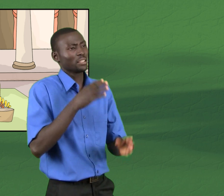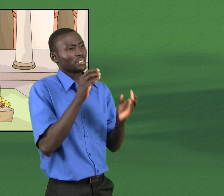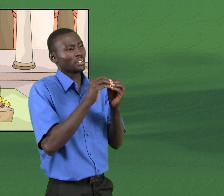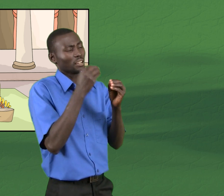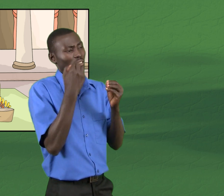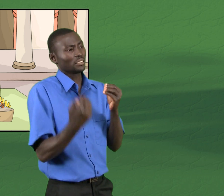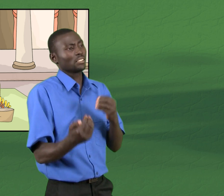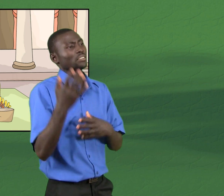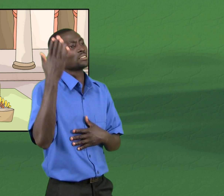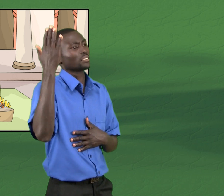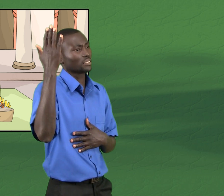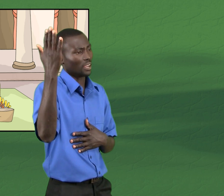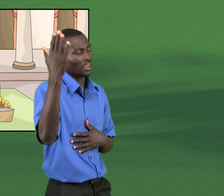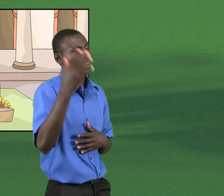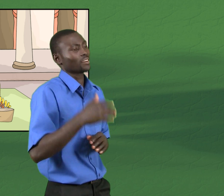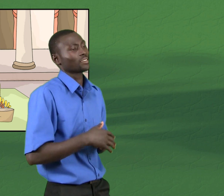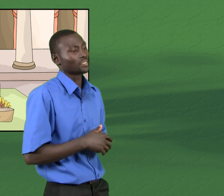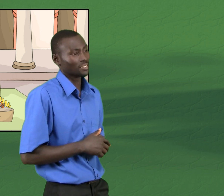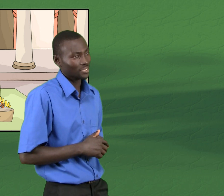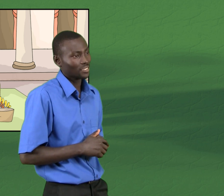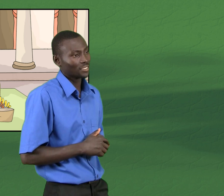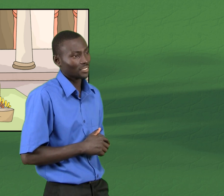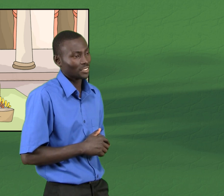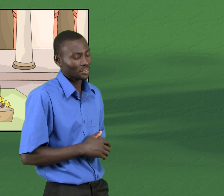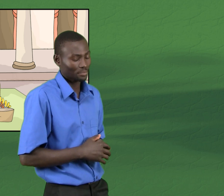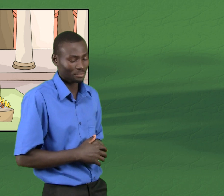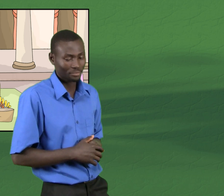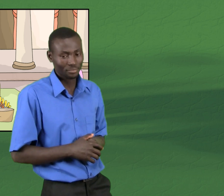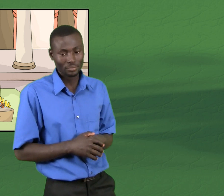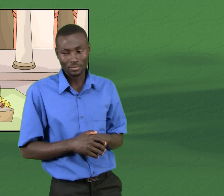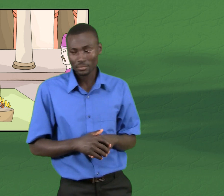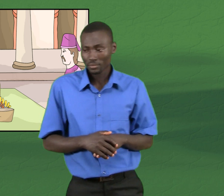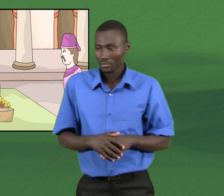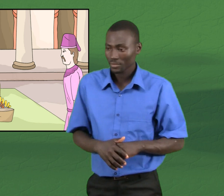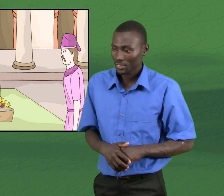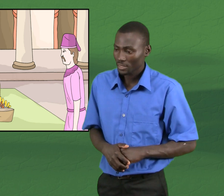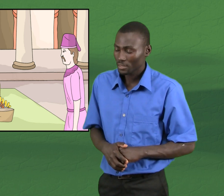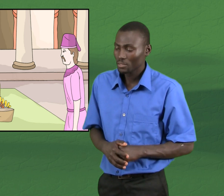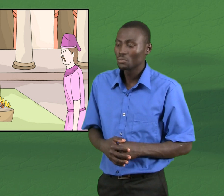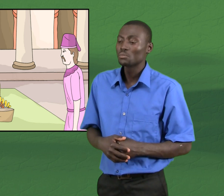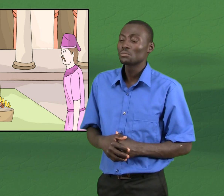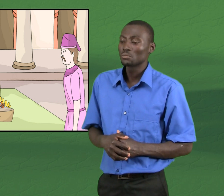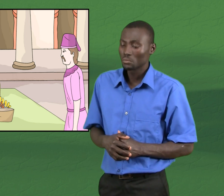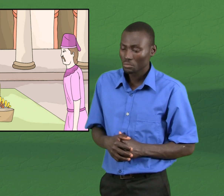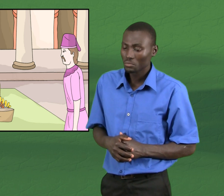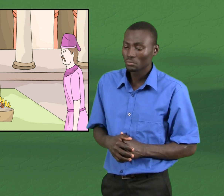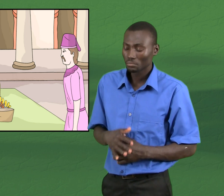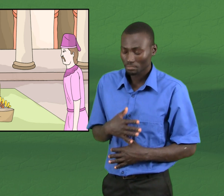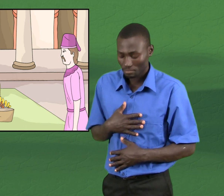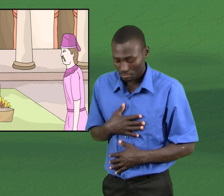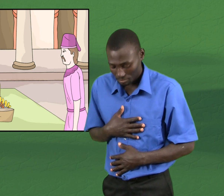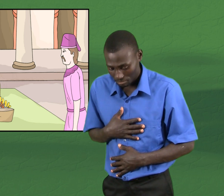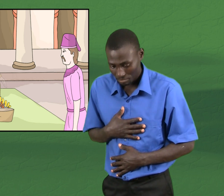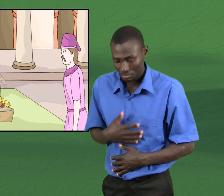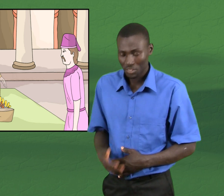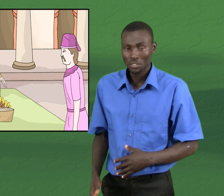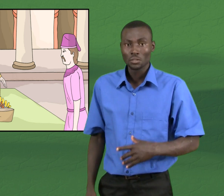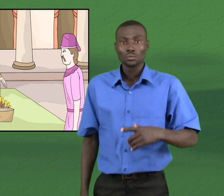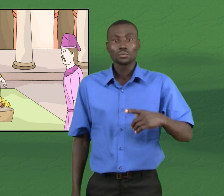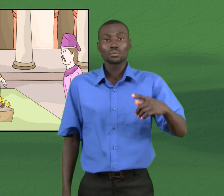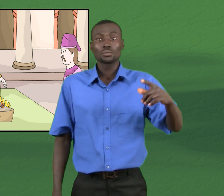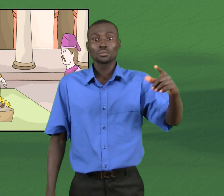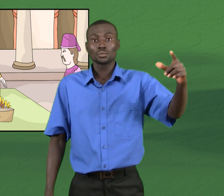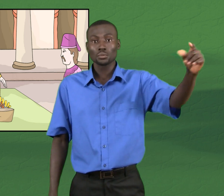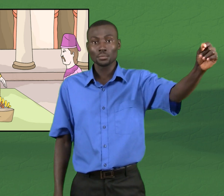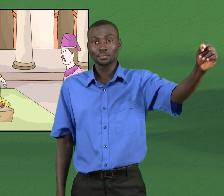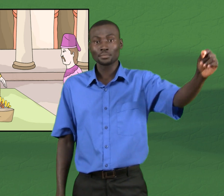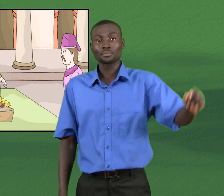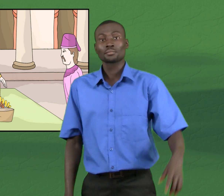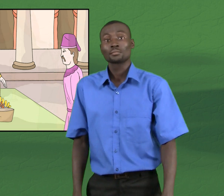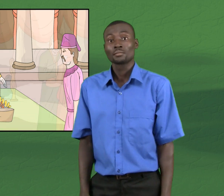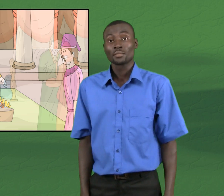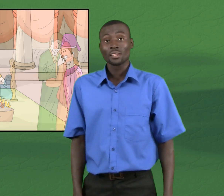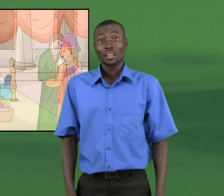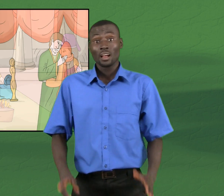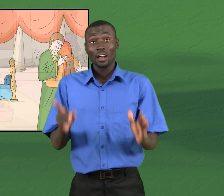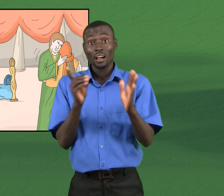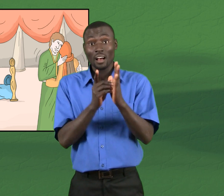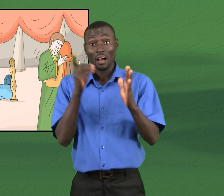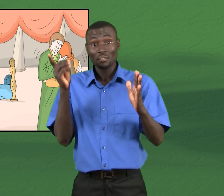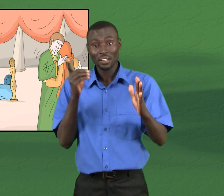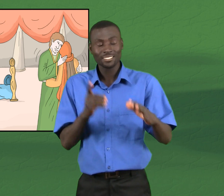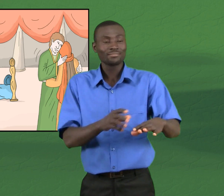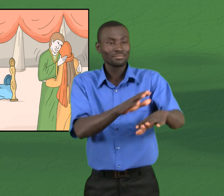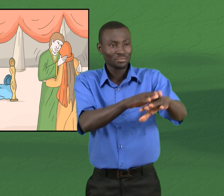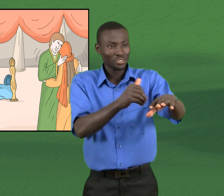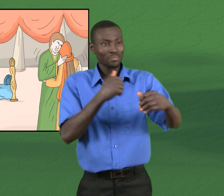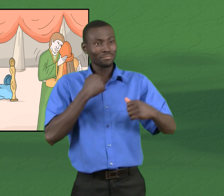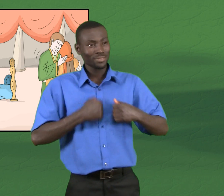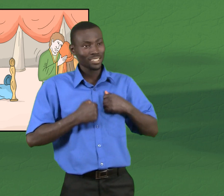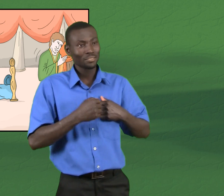I will go to him, but he will not return to me.”